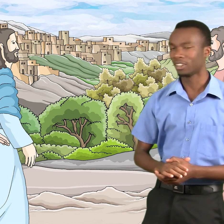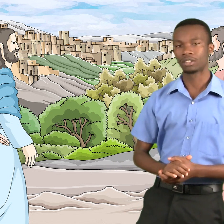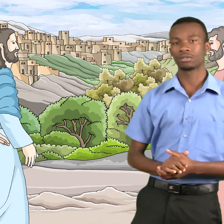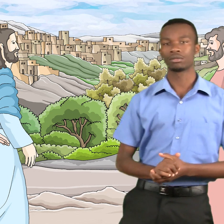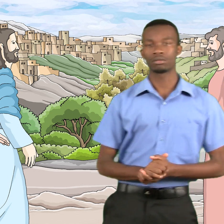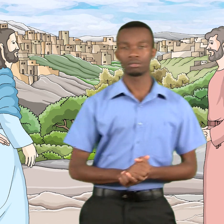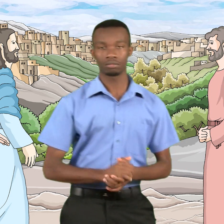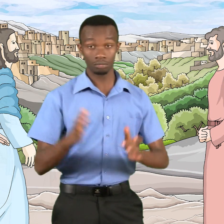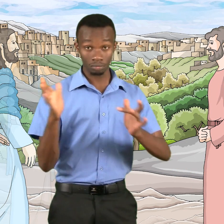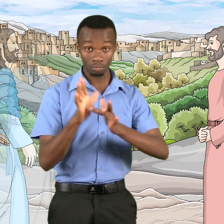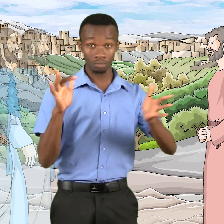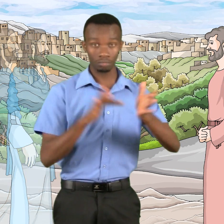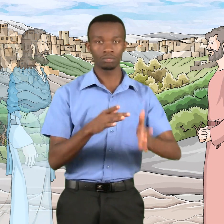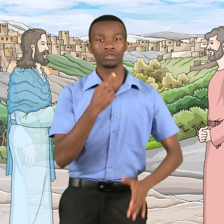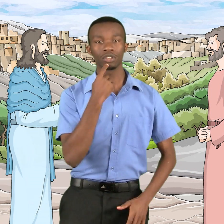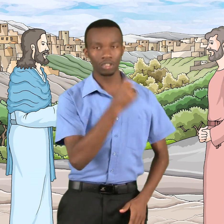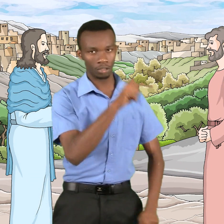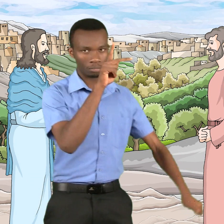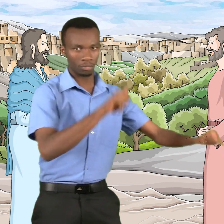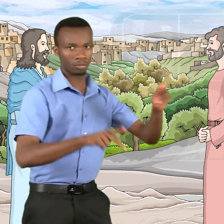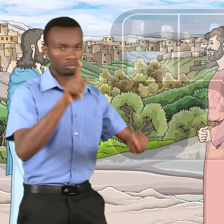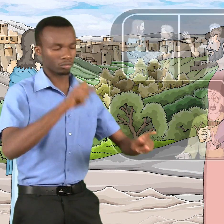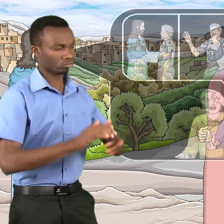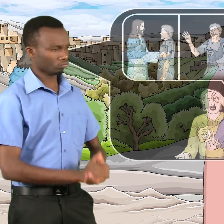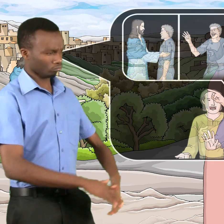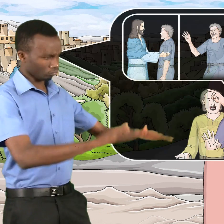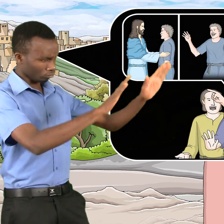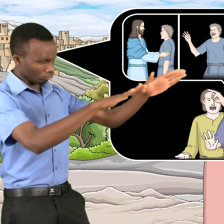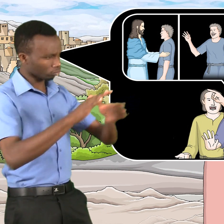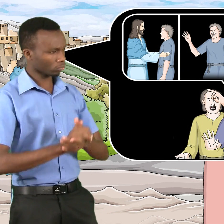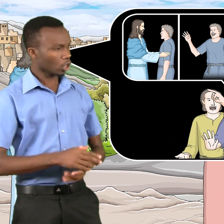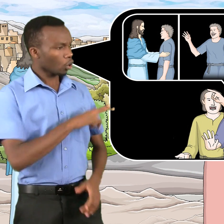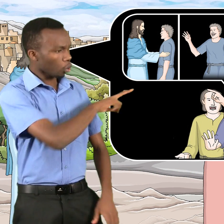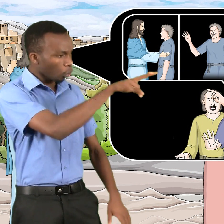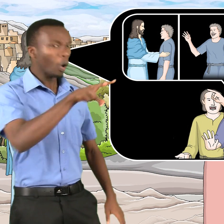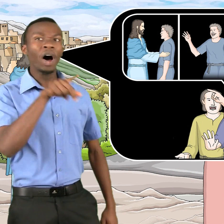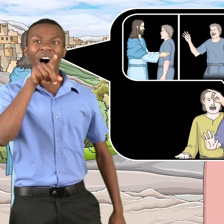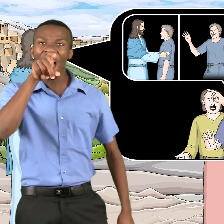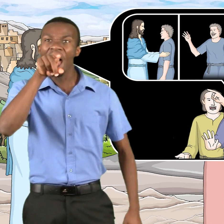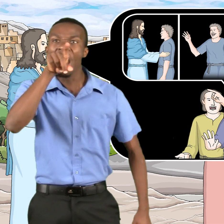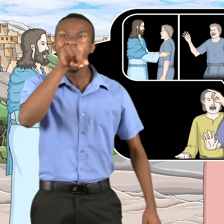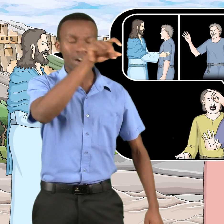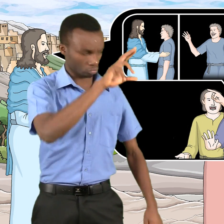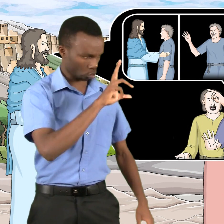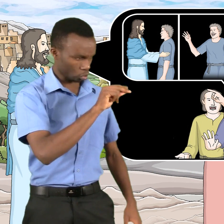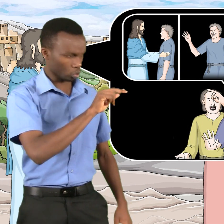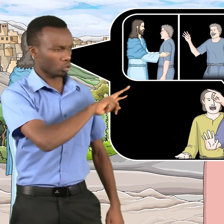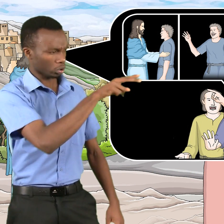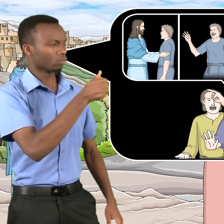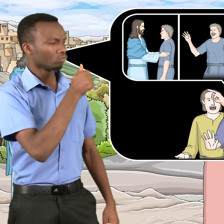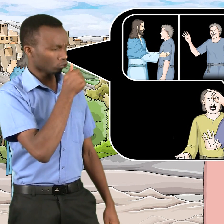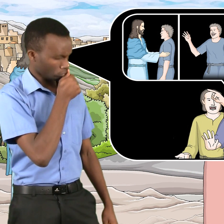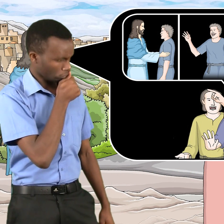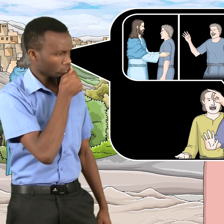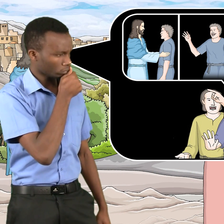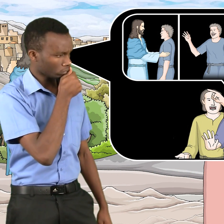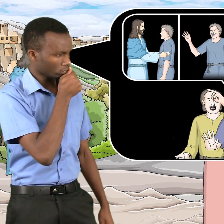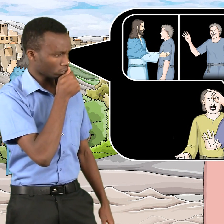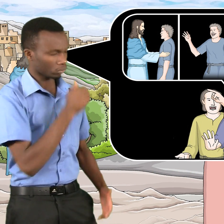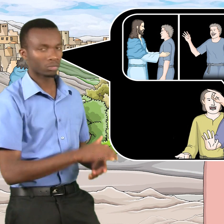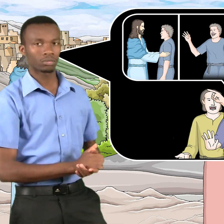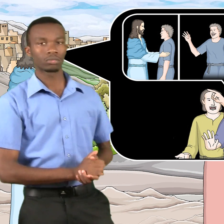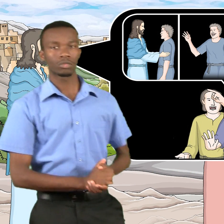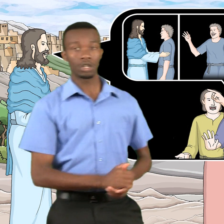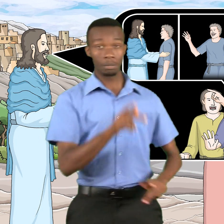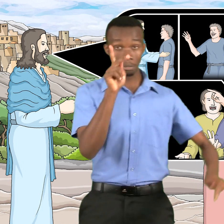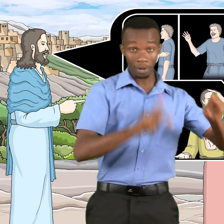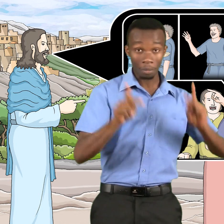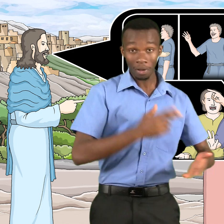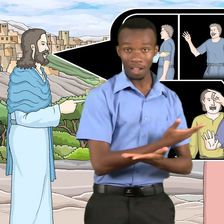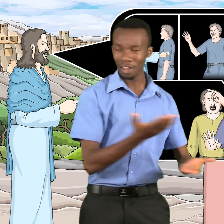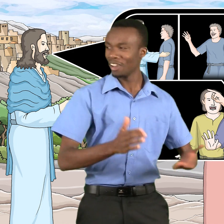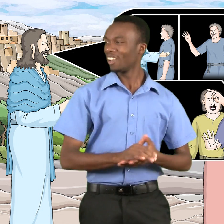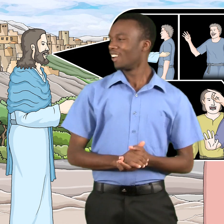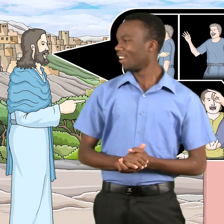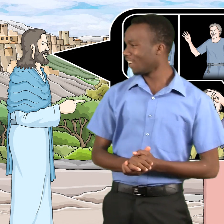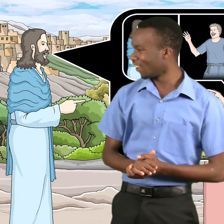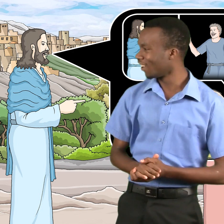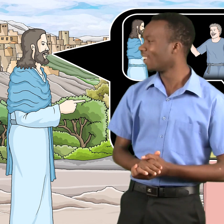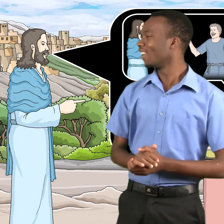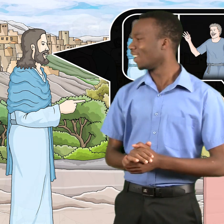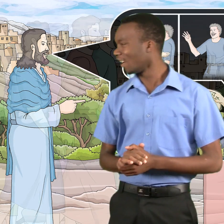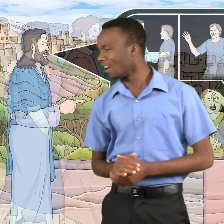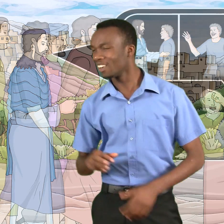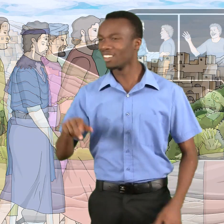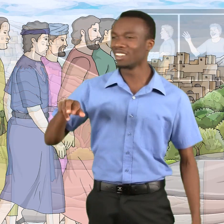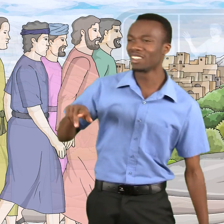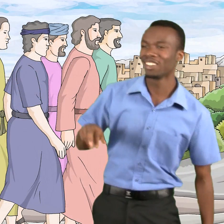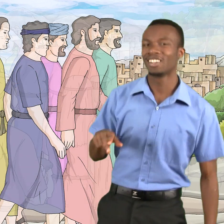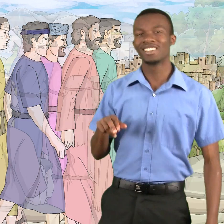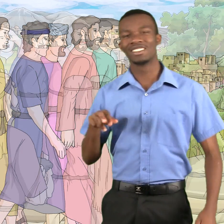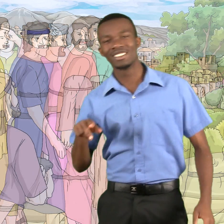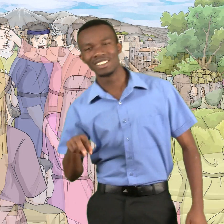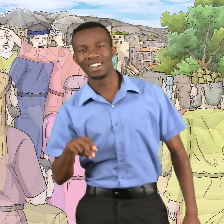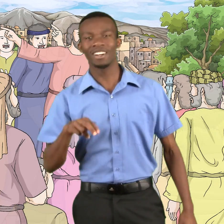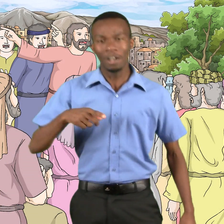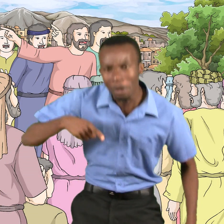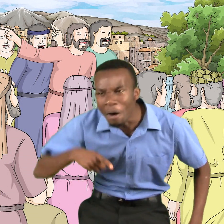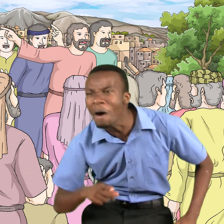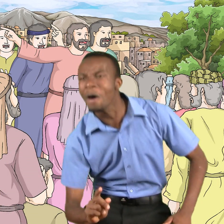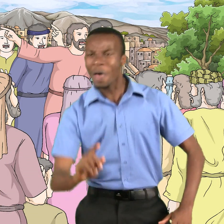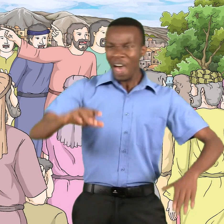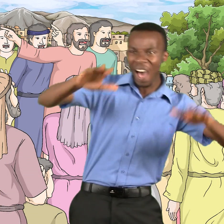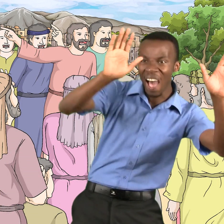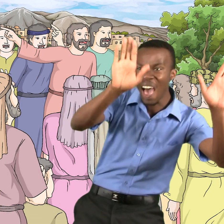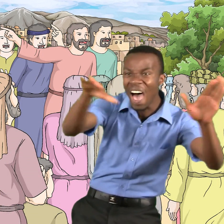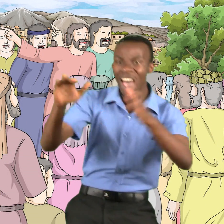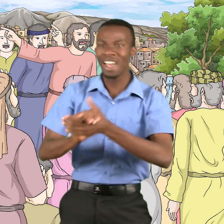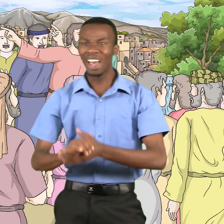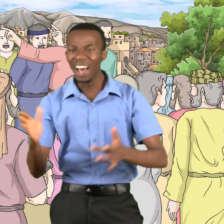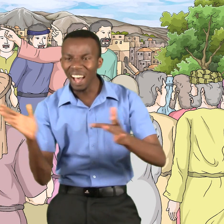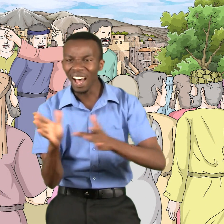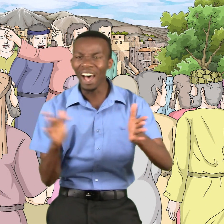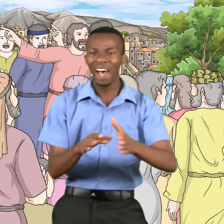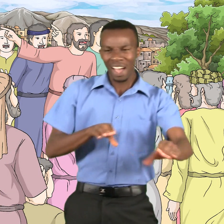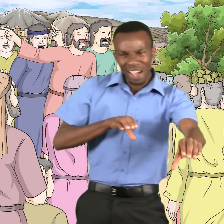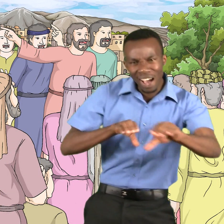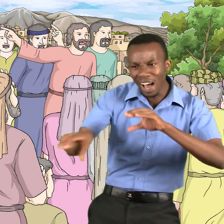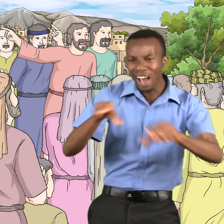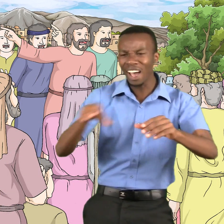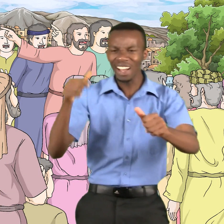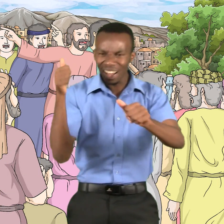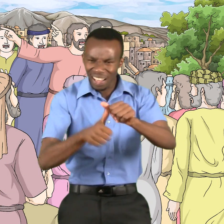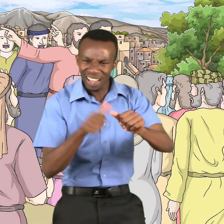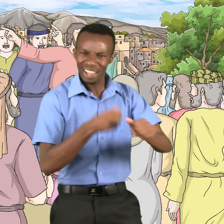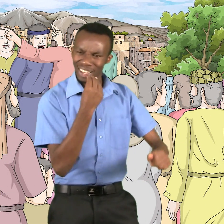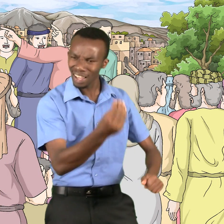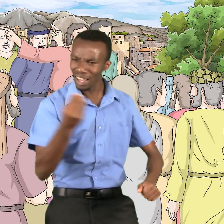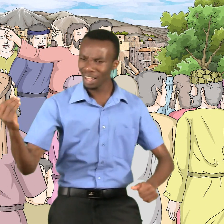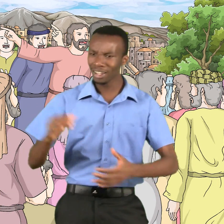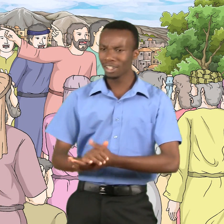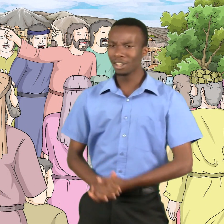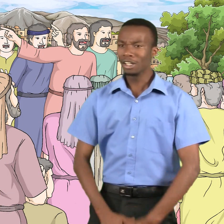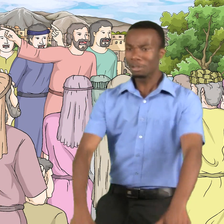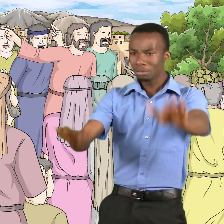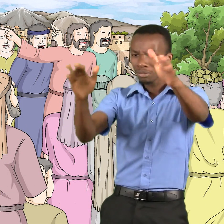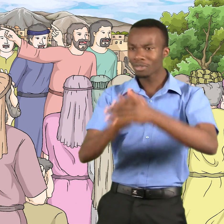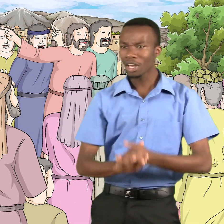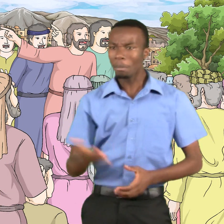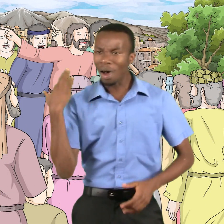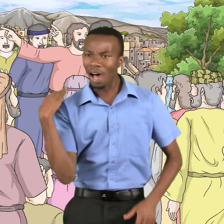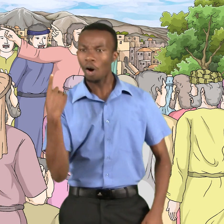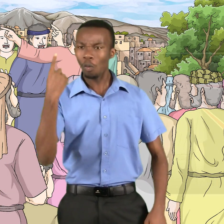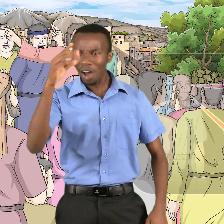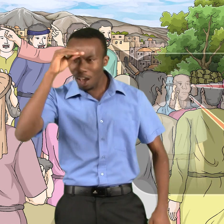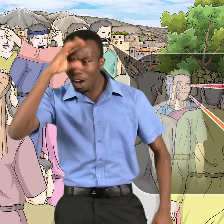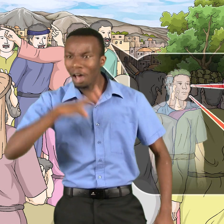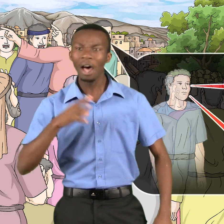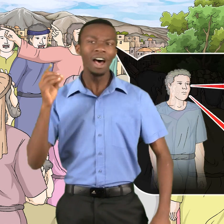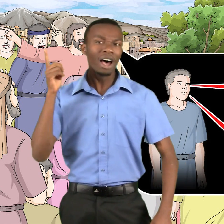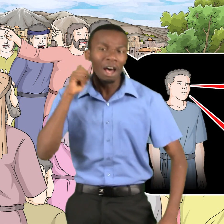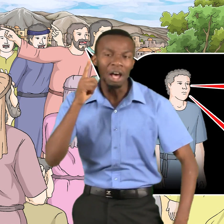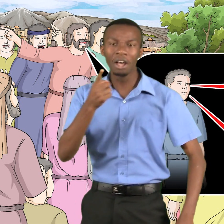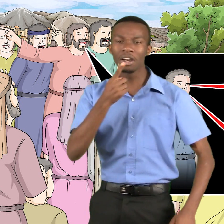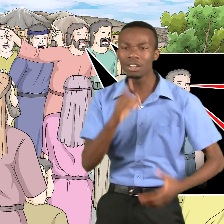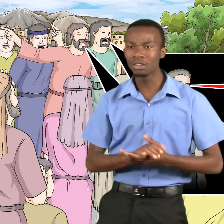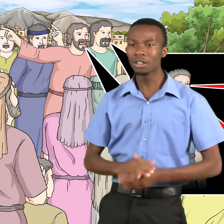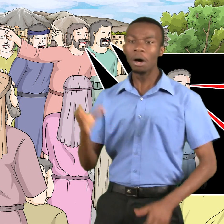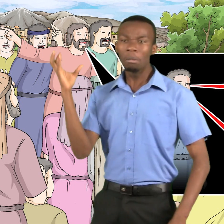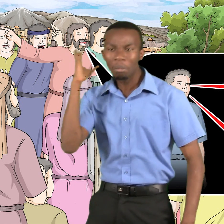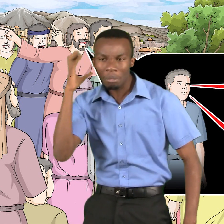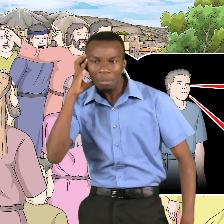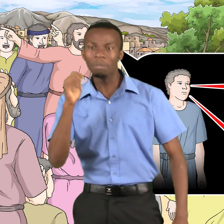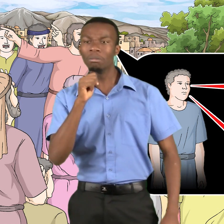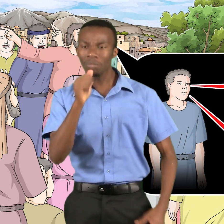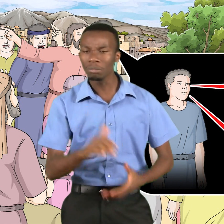But the more He ordered them, the more widely they proclaimed it. The people were utterly astonished and said, “He has done all things well!